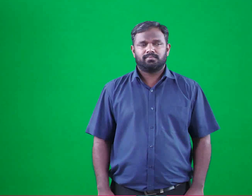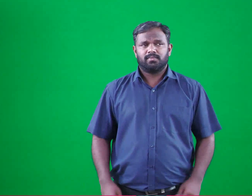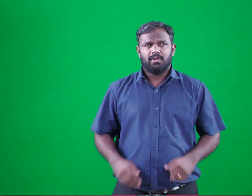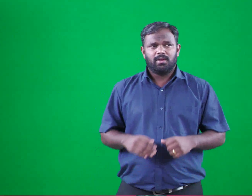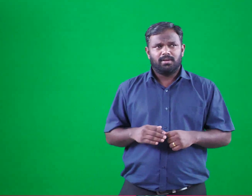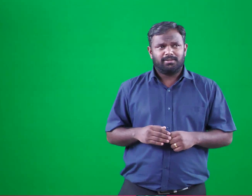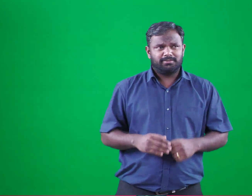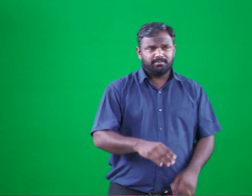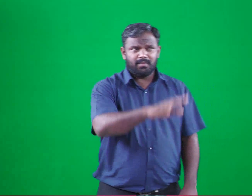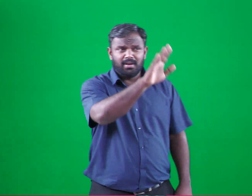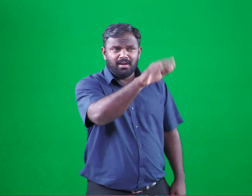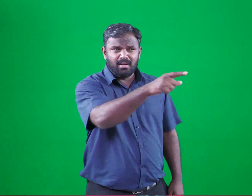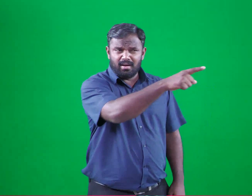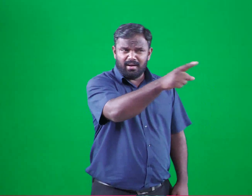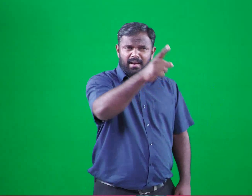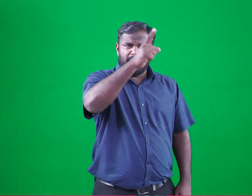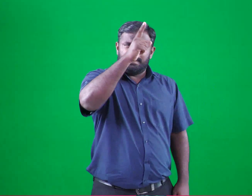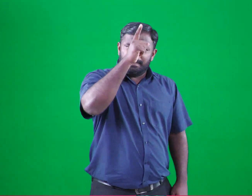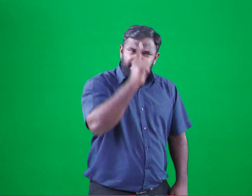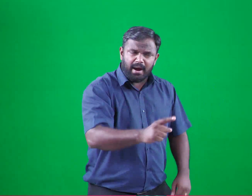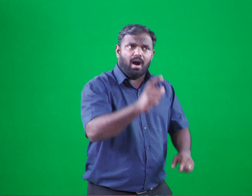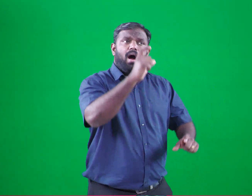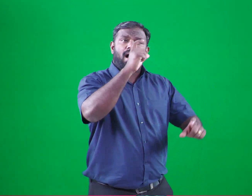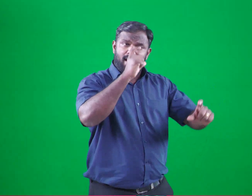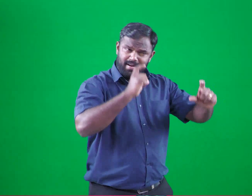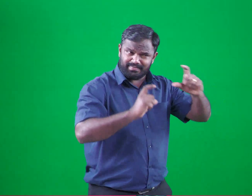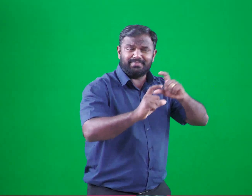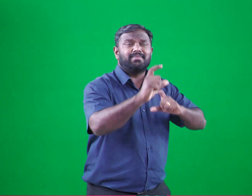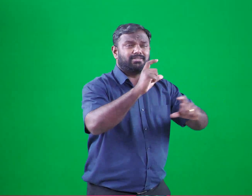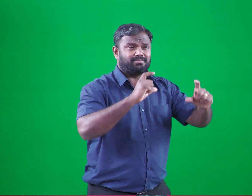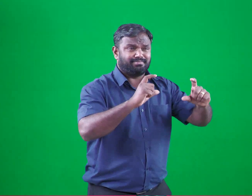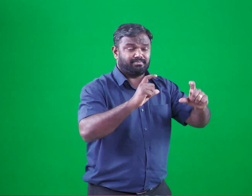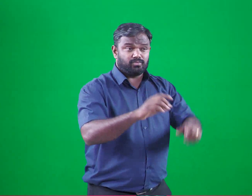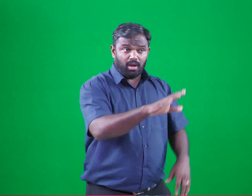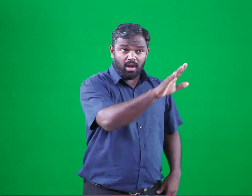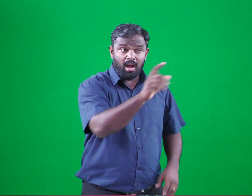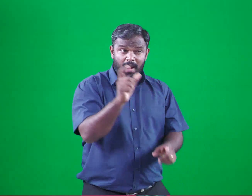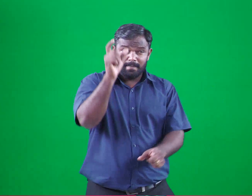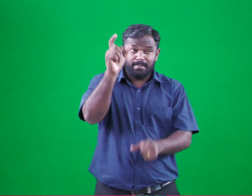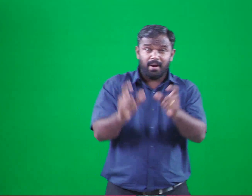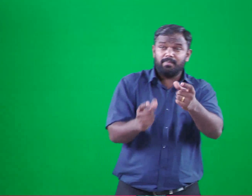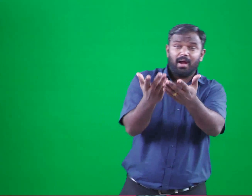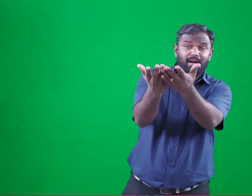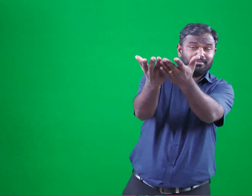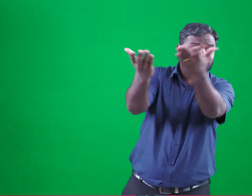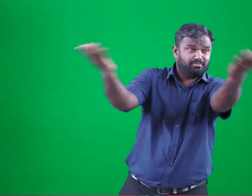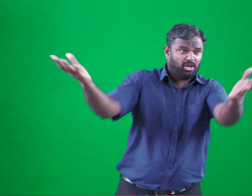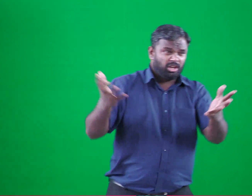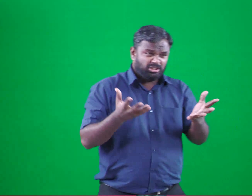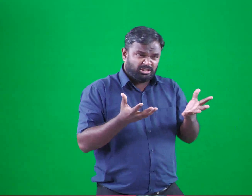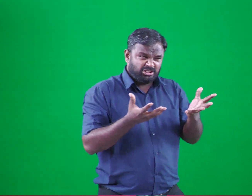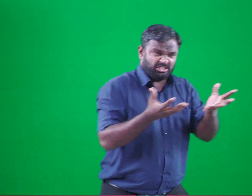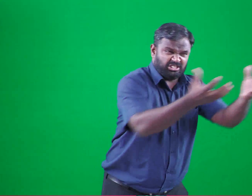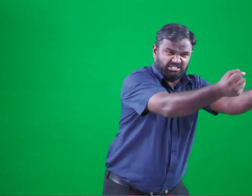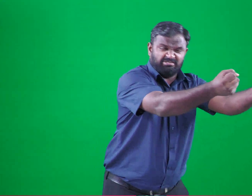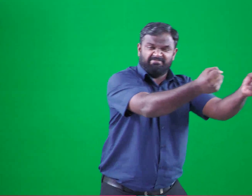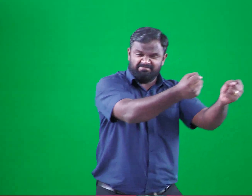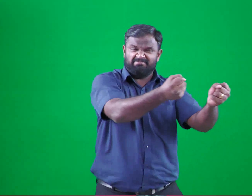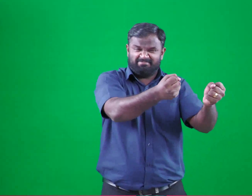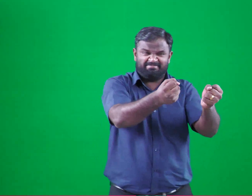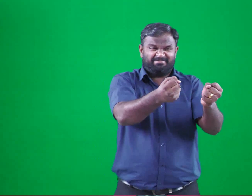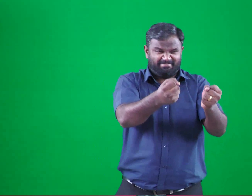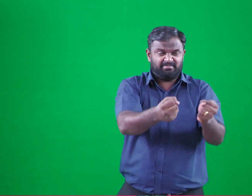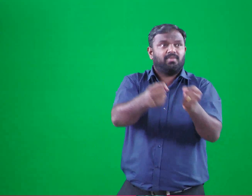So be on your guard.